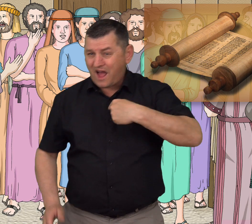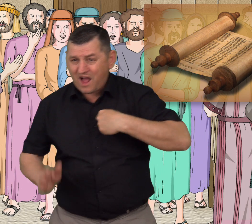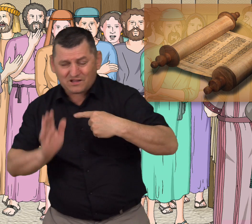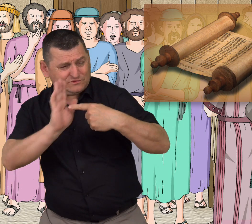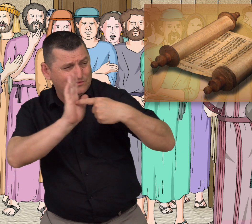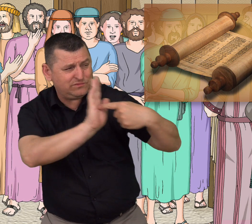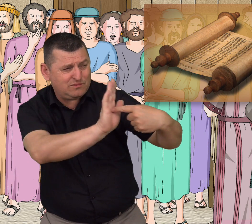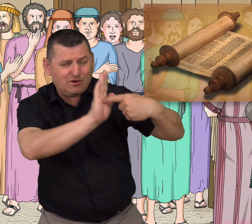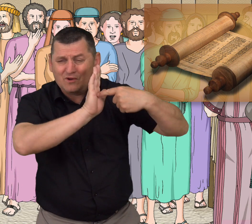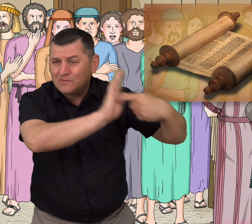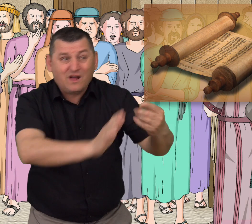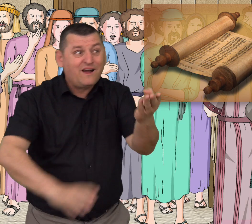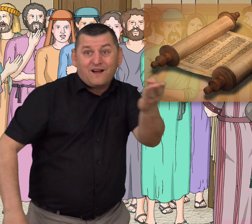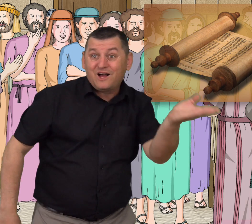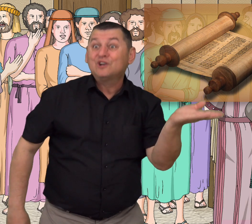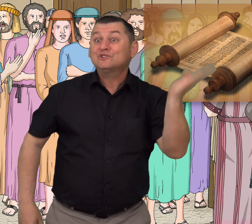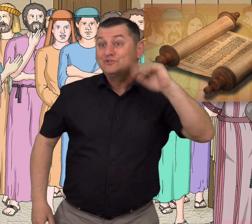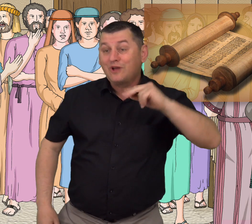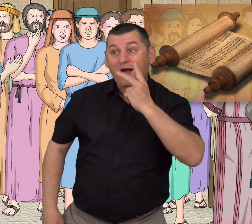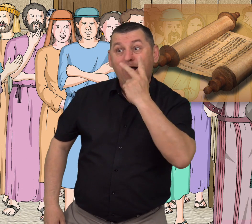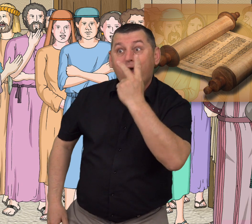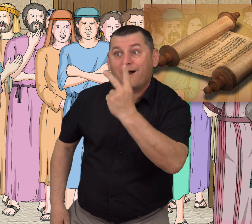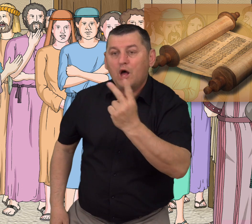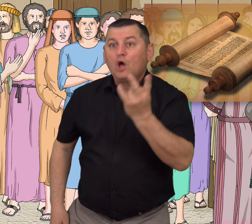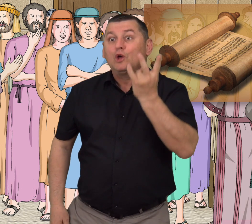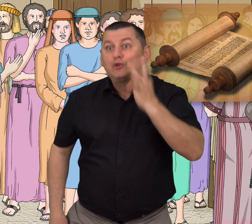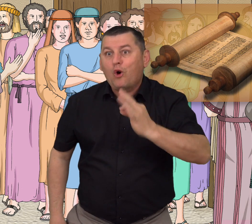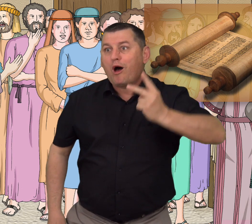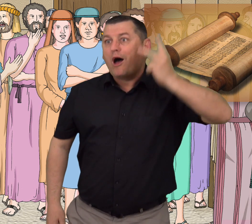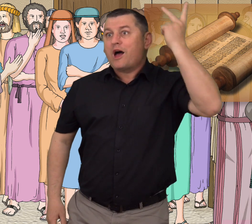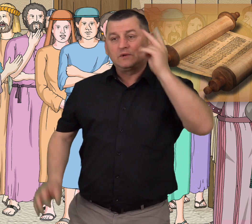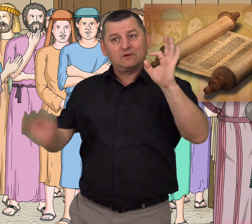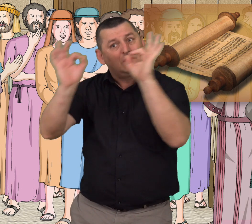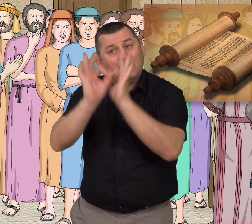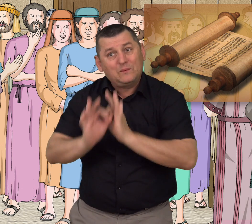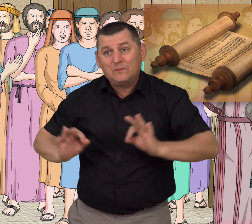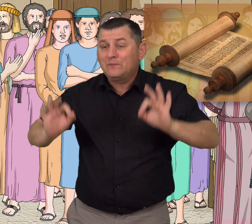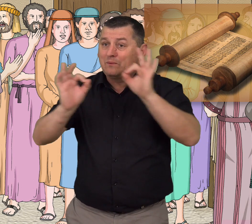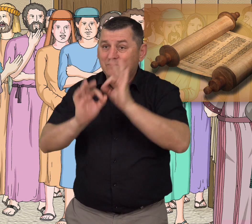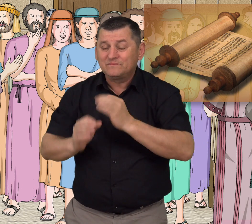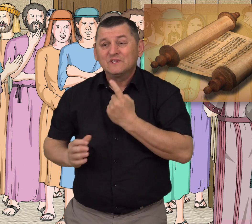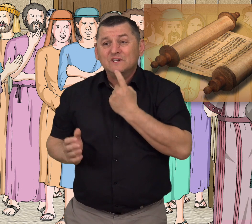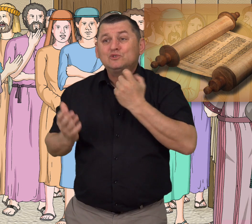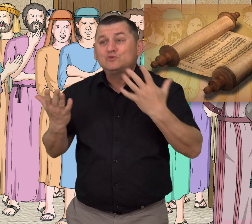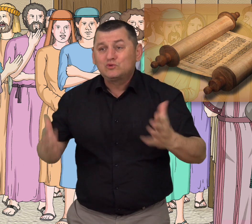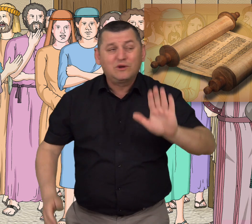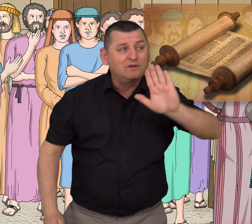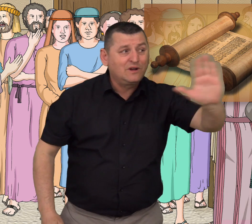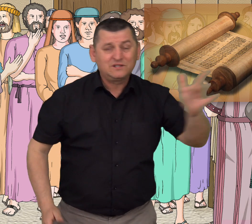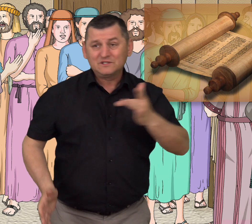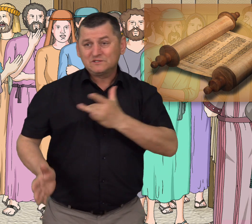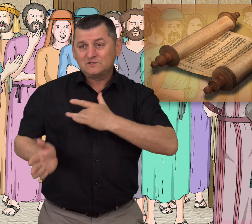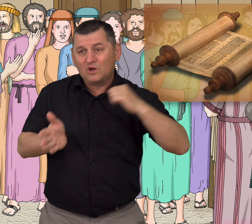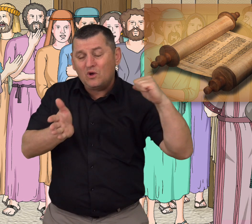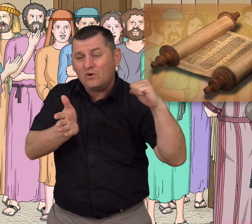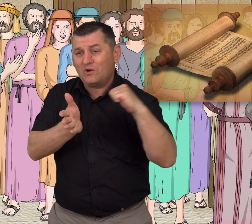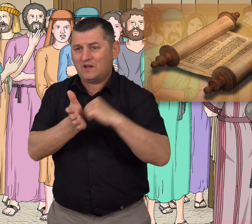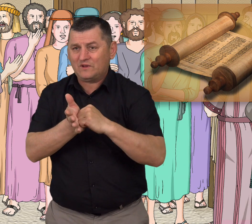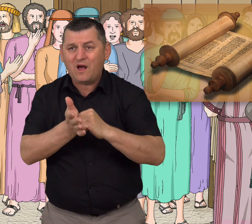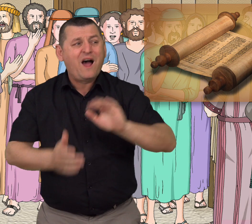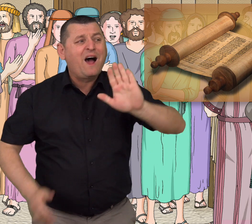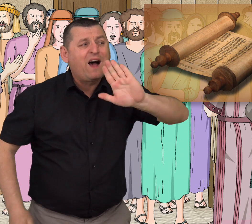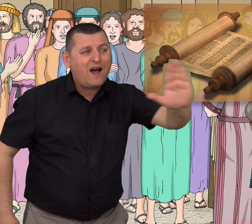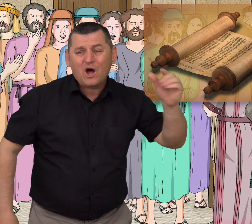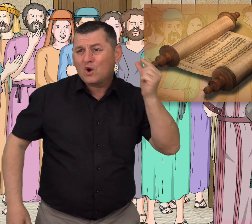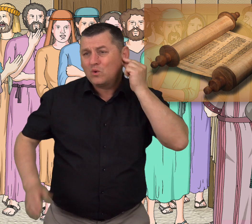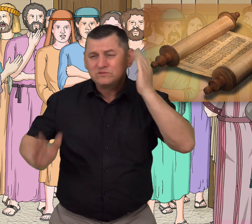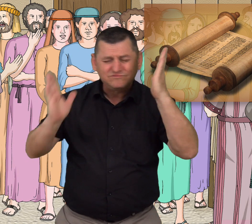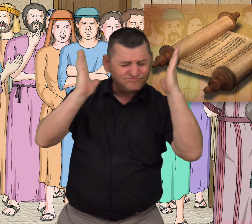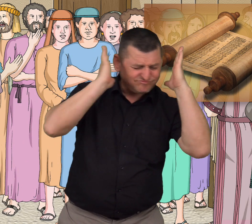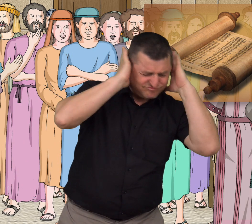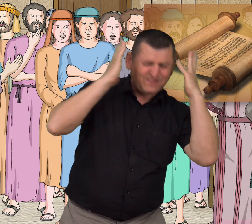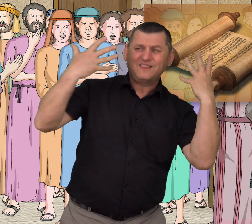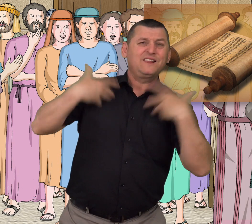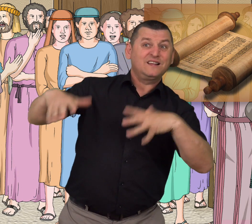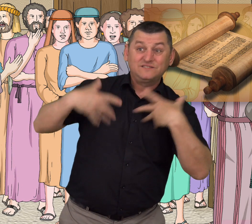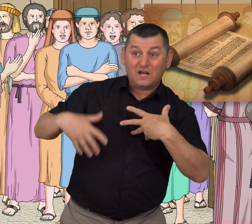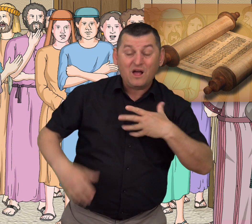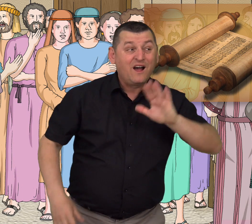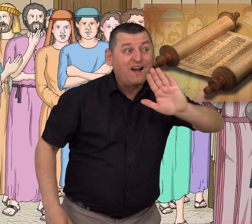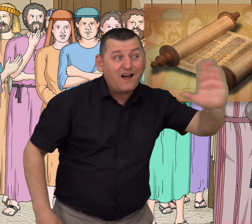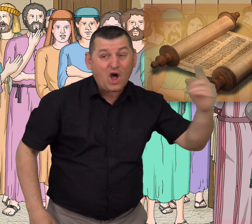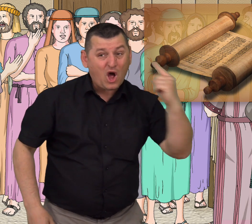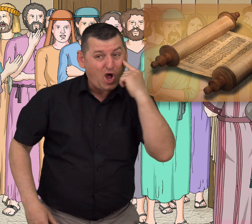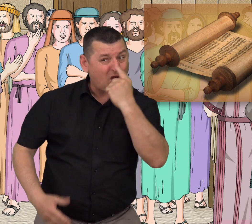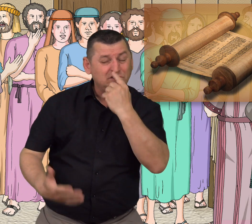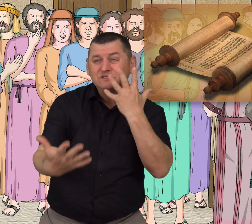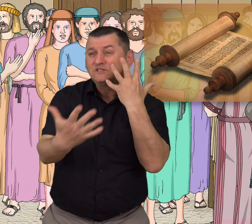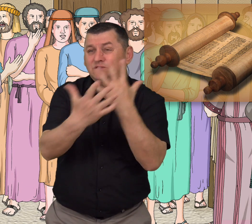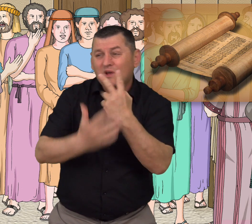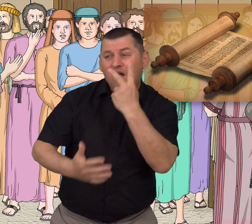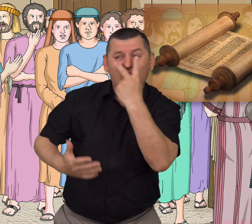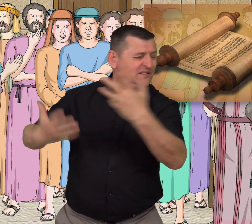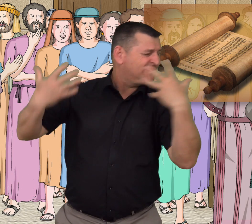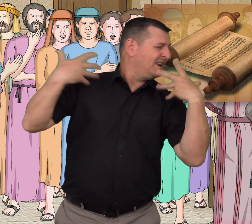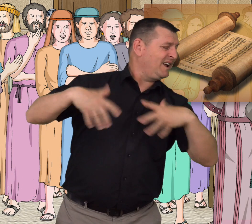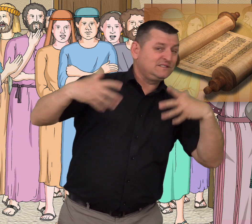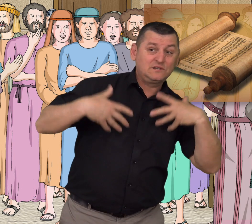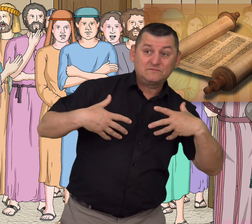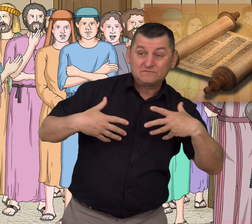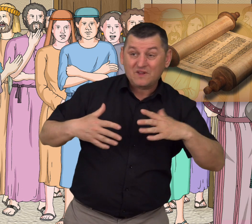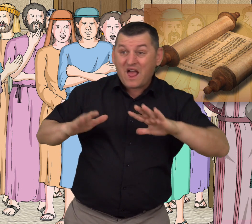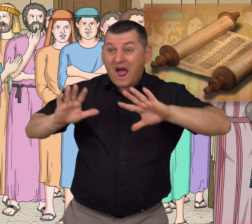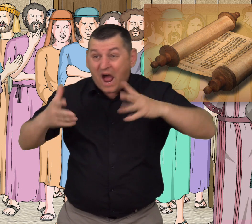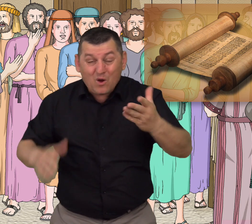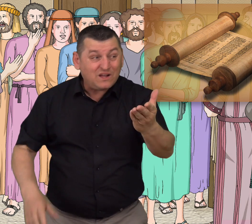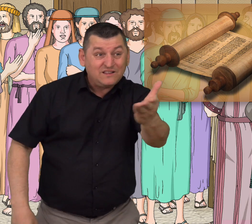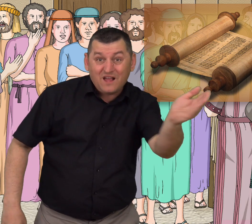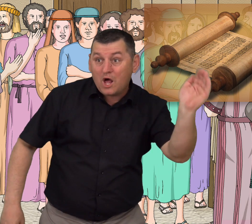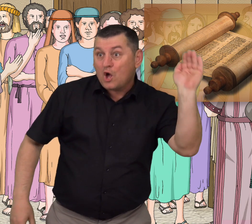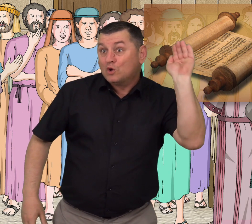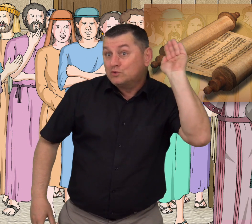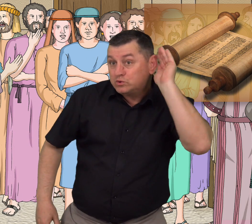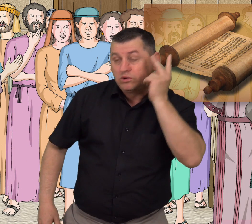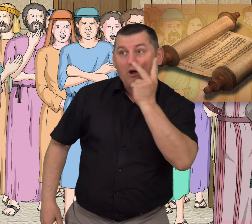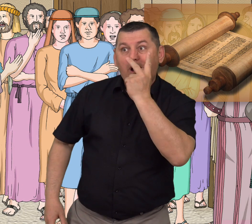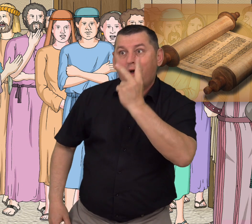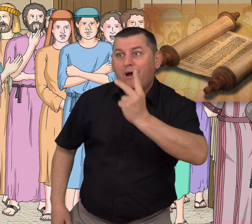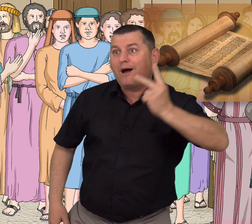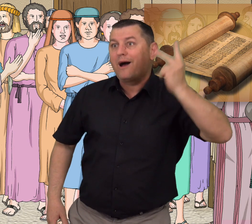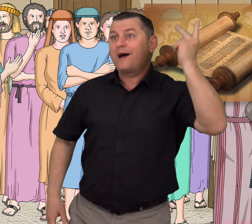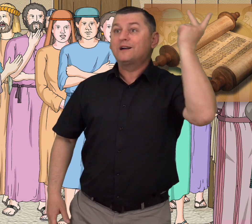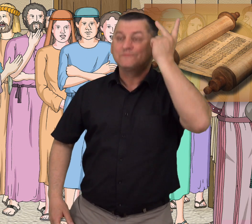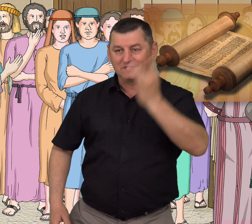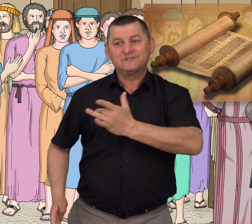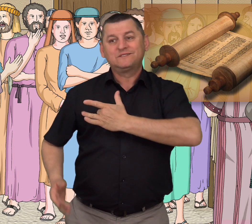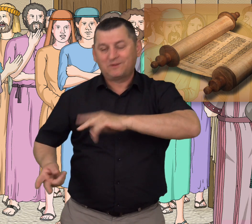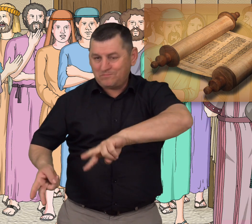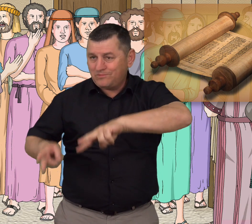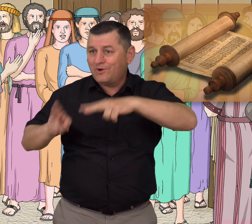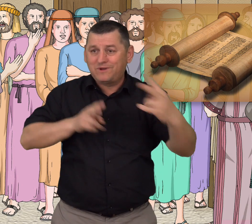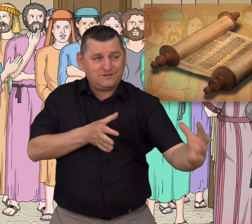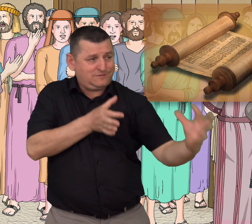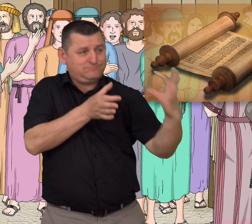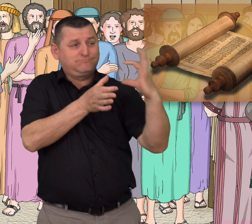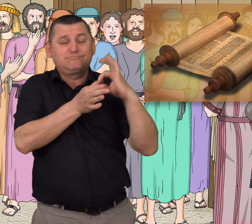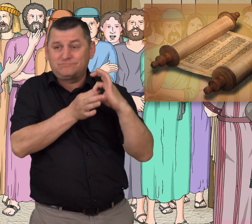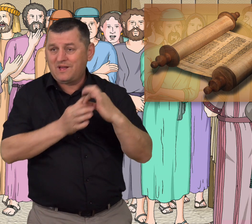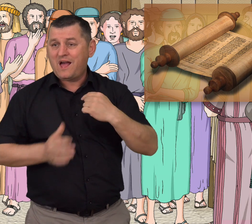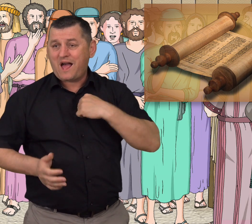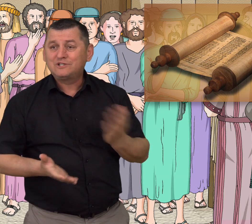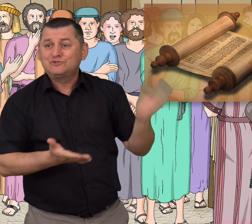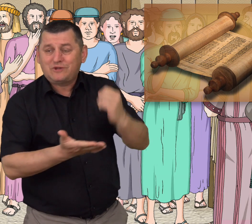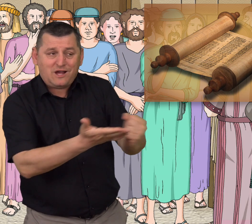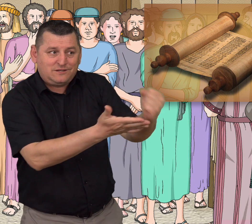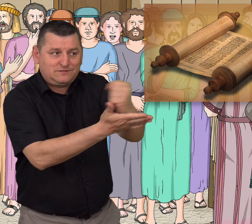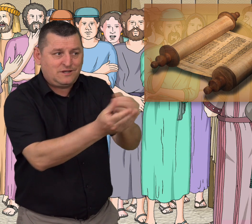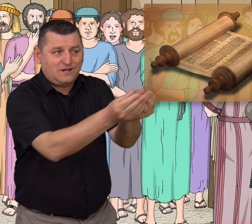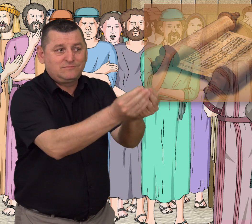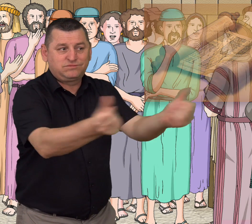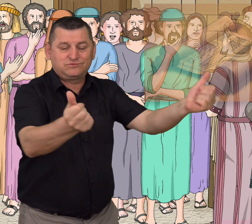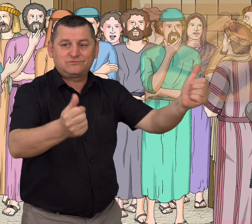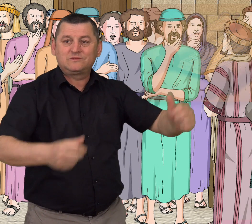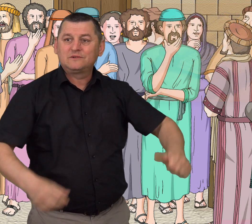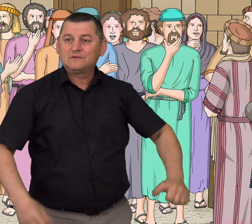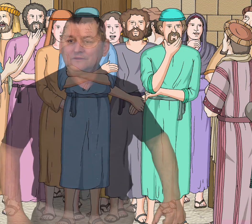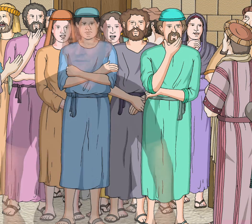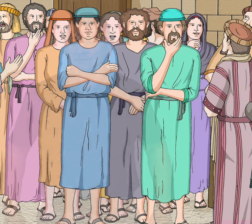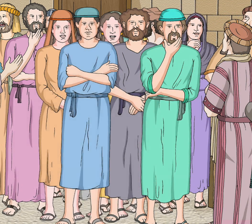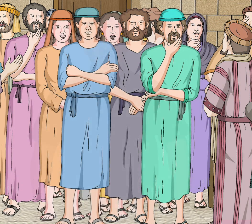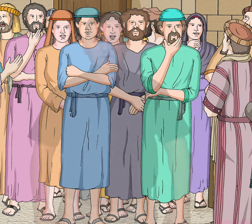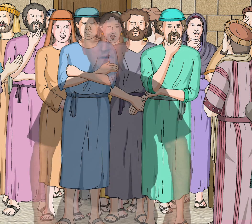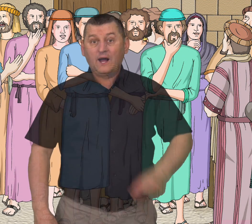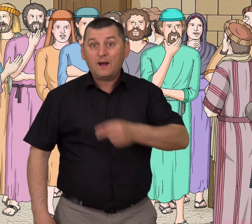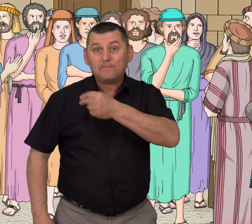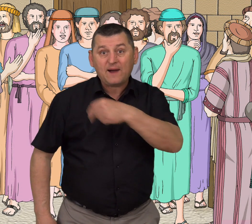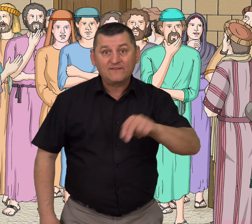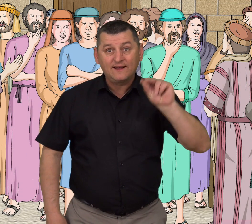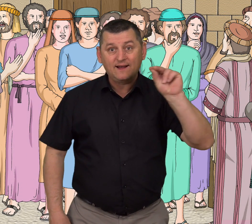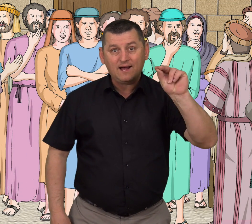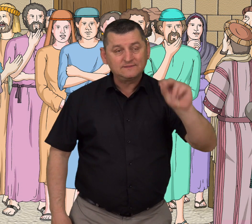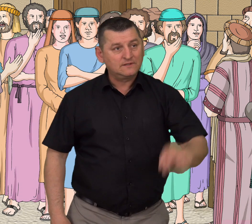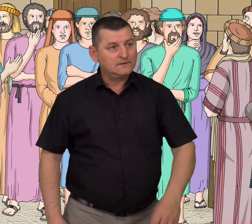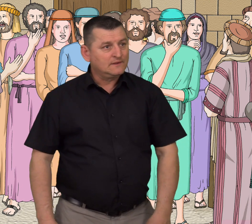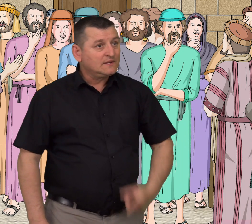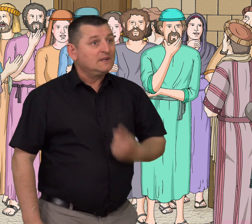you will be ever seeing but never perceiving.” For this people’s heart has grown callous; they hardly hear with their ears, and they have closed their eyes.